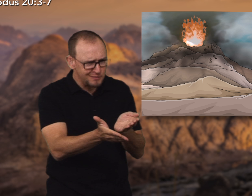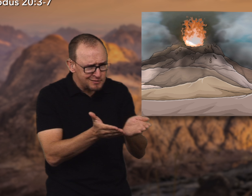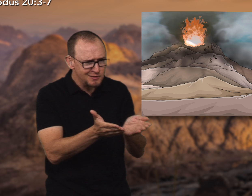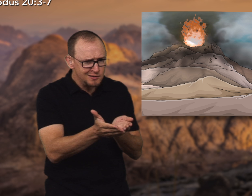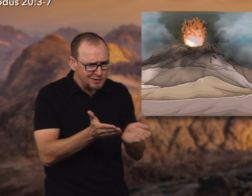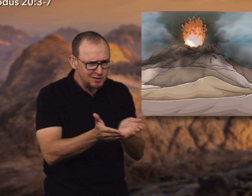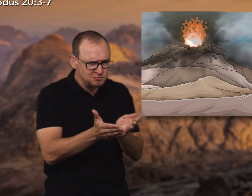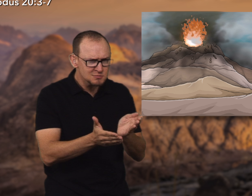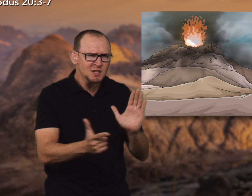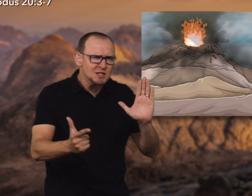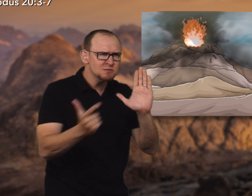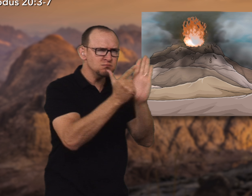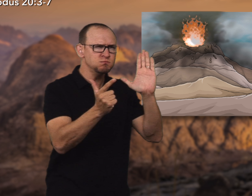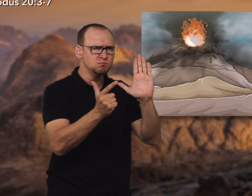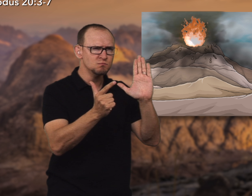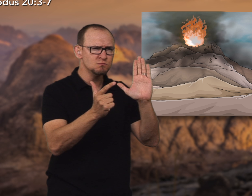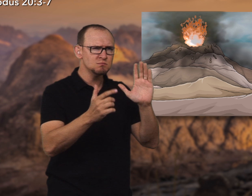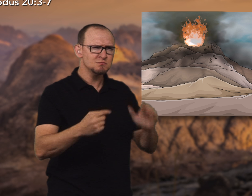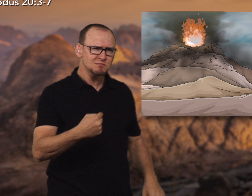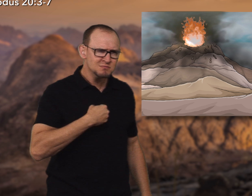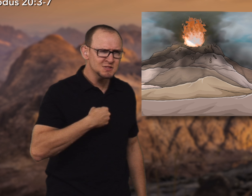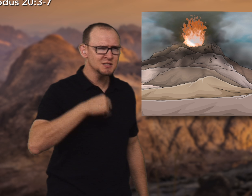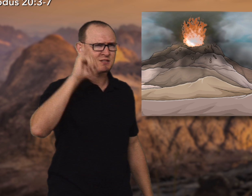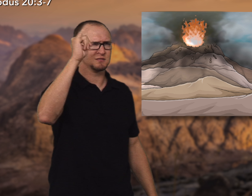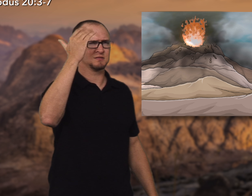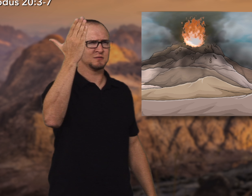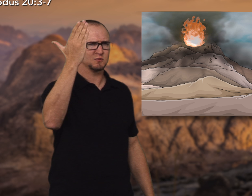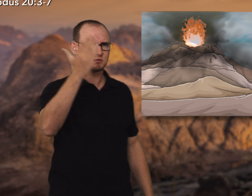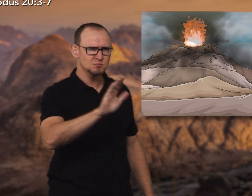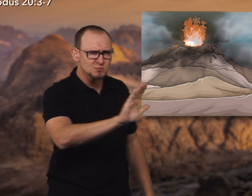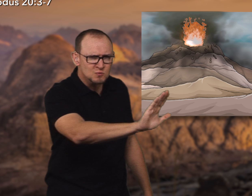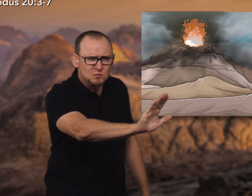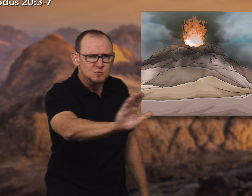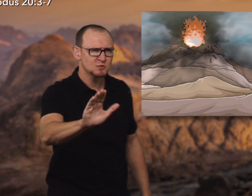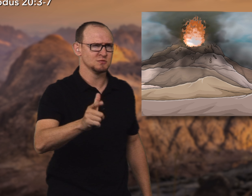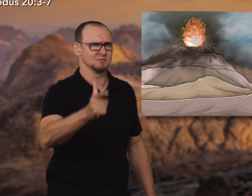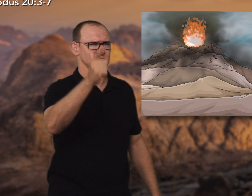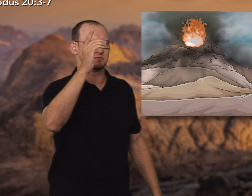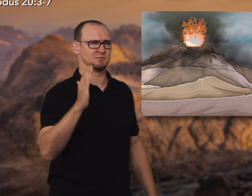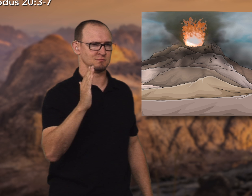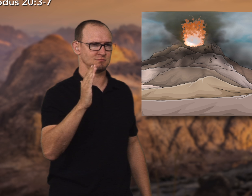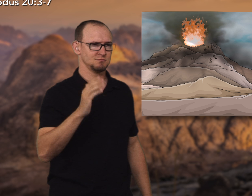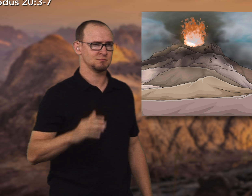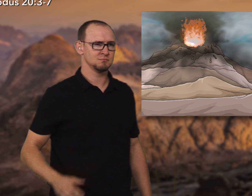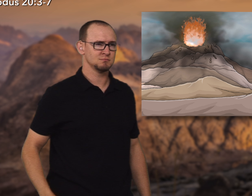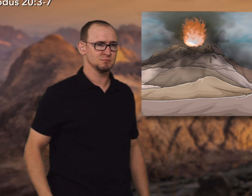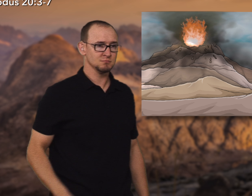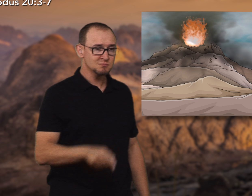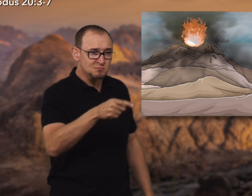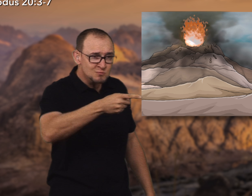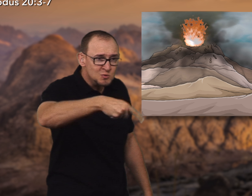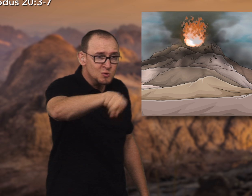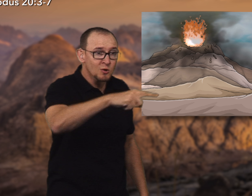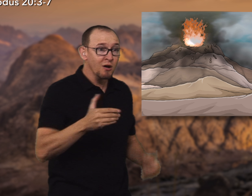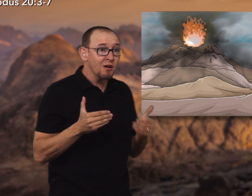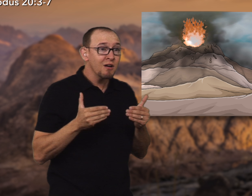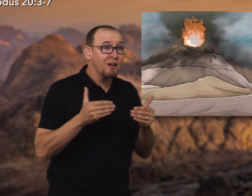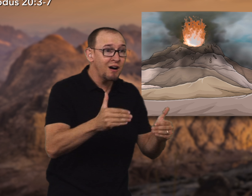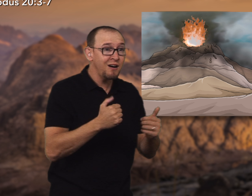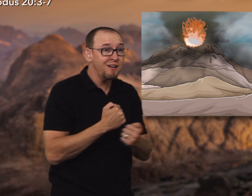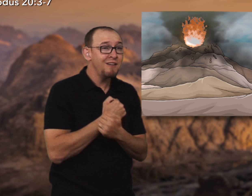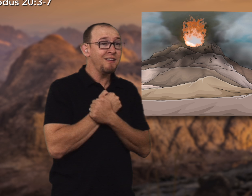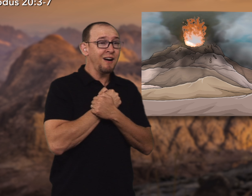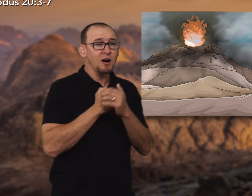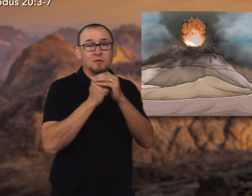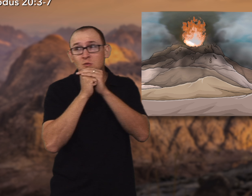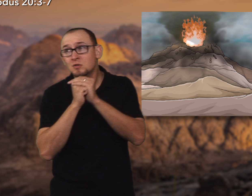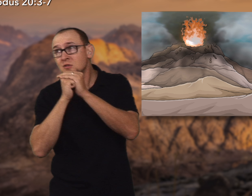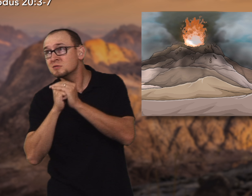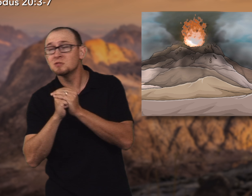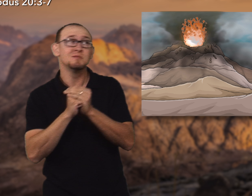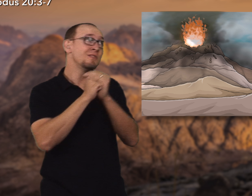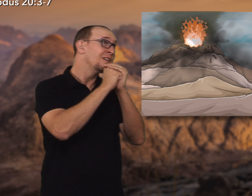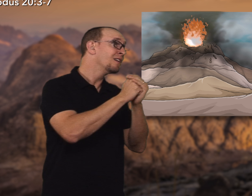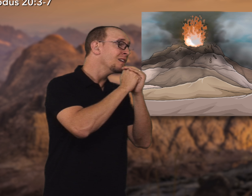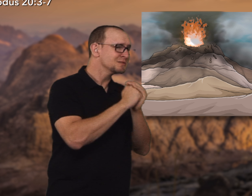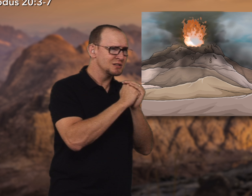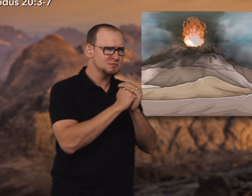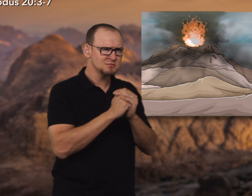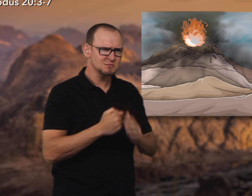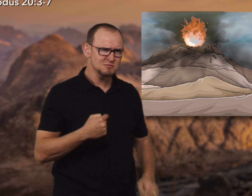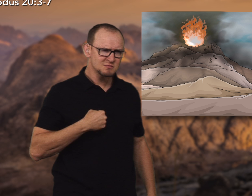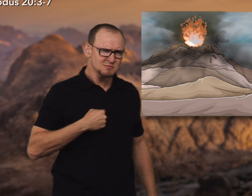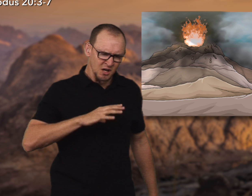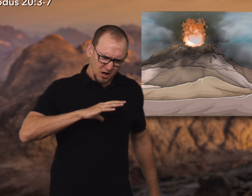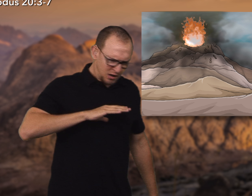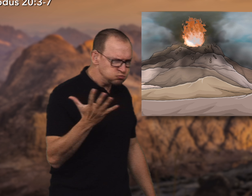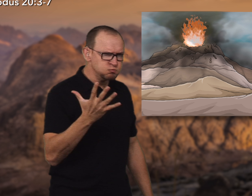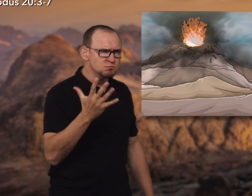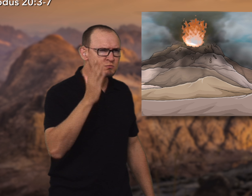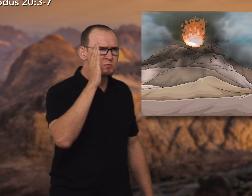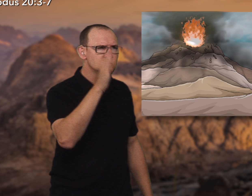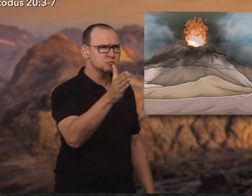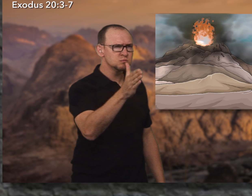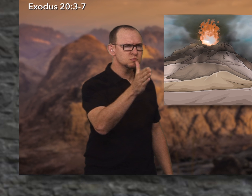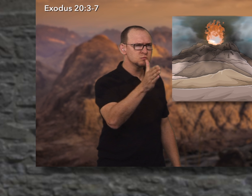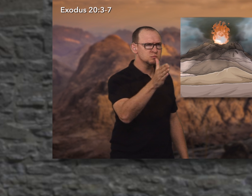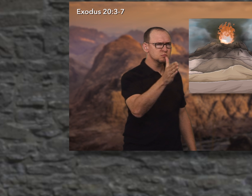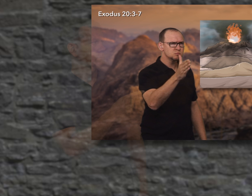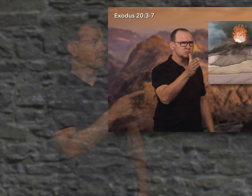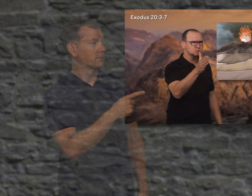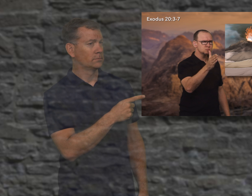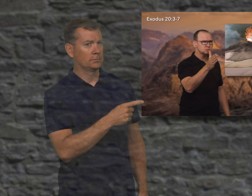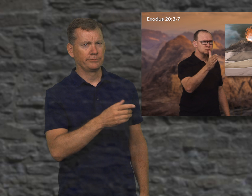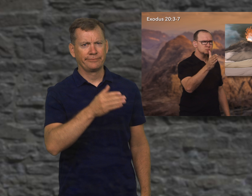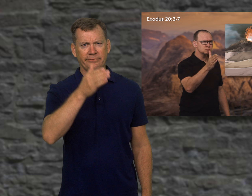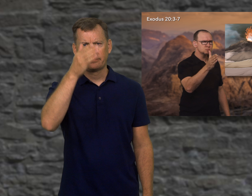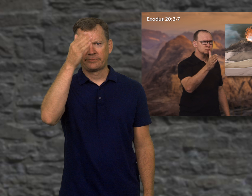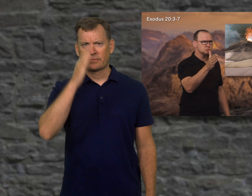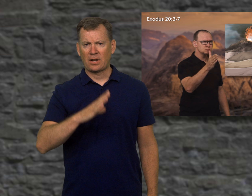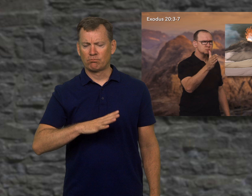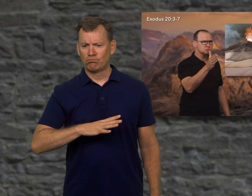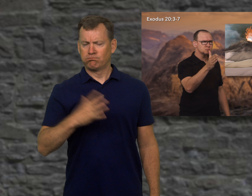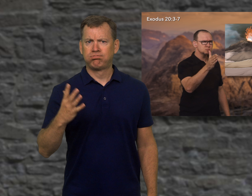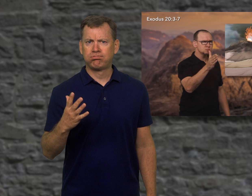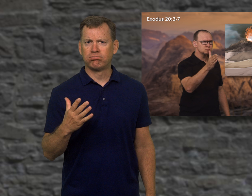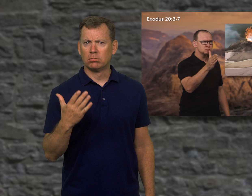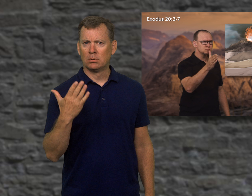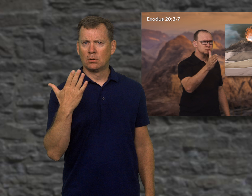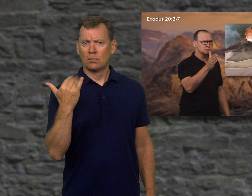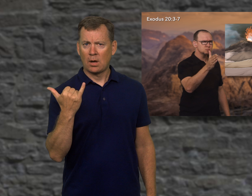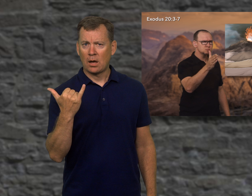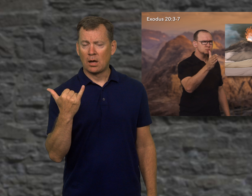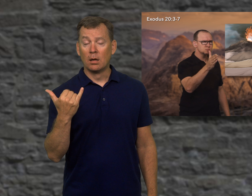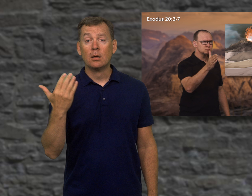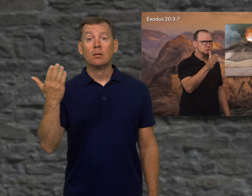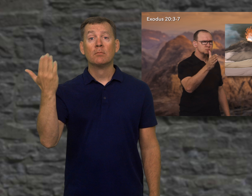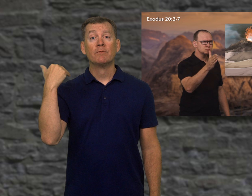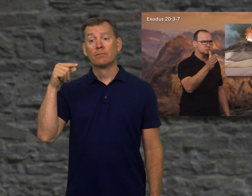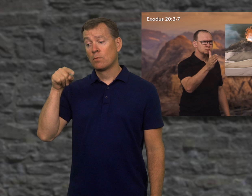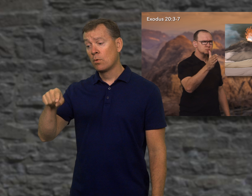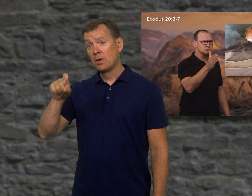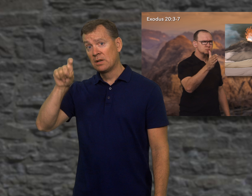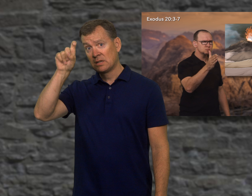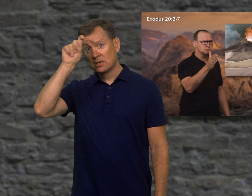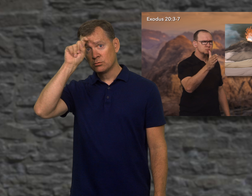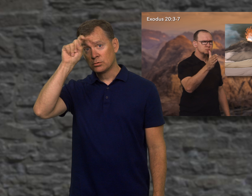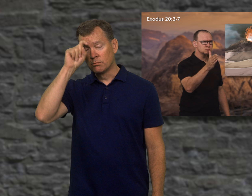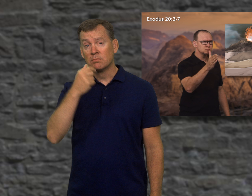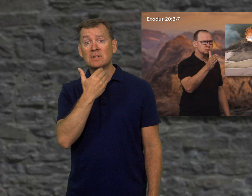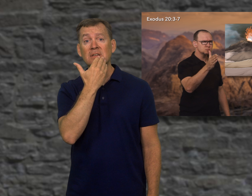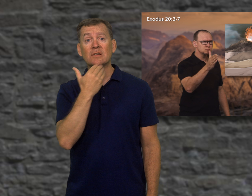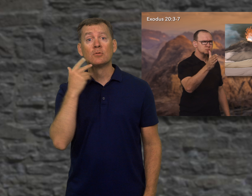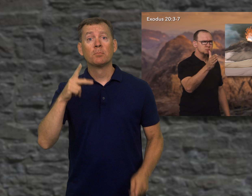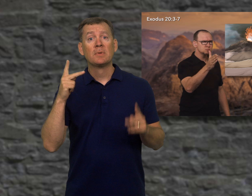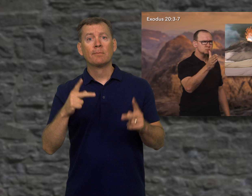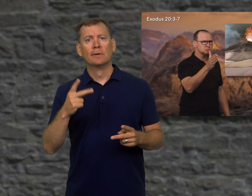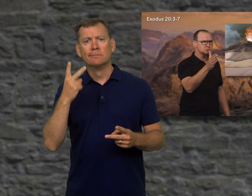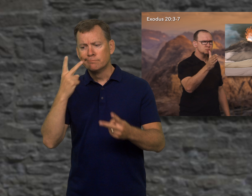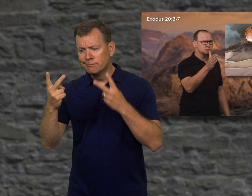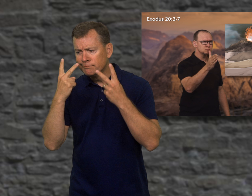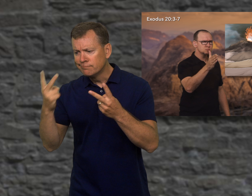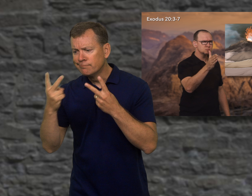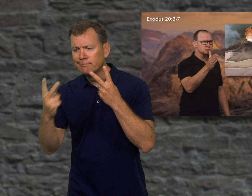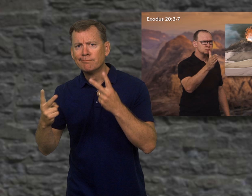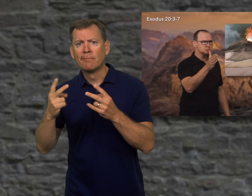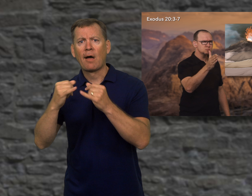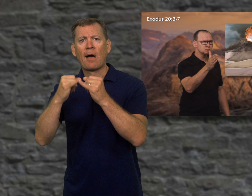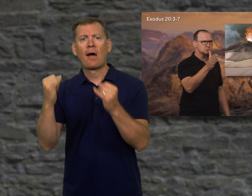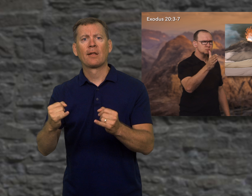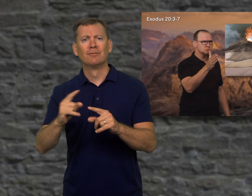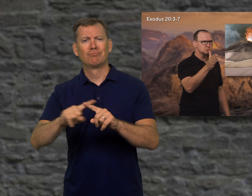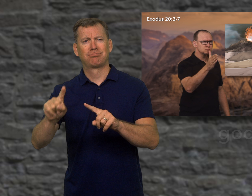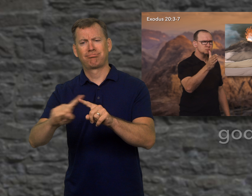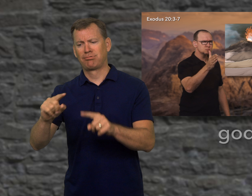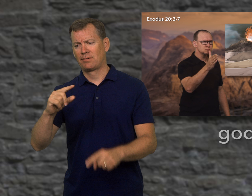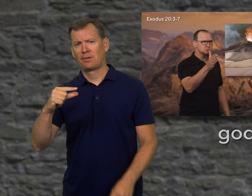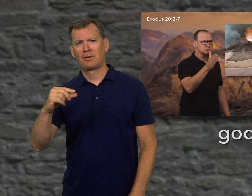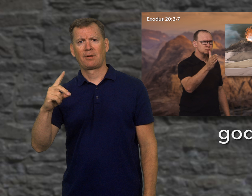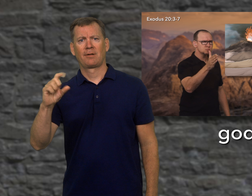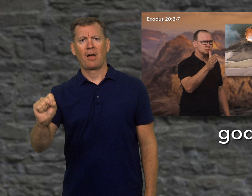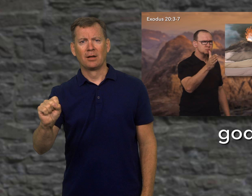You shall not bow down to them or worship them;